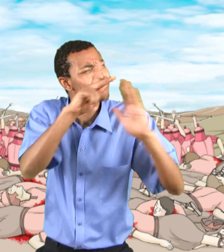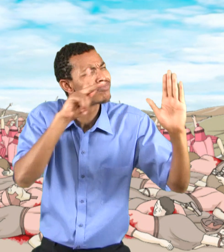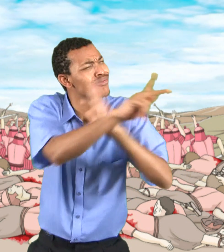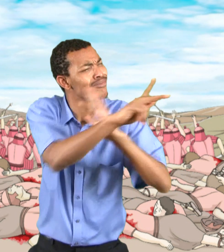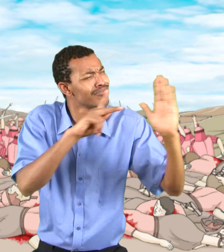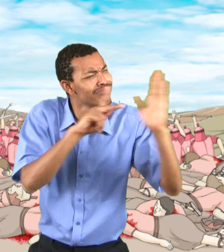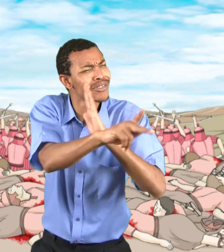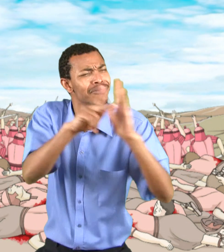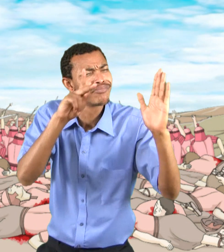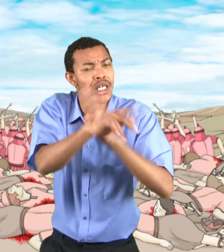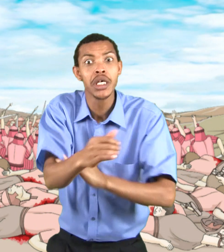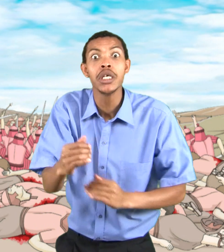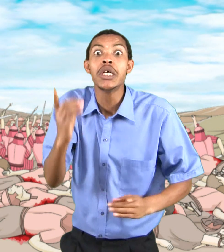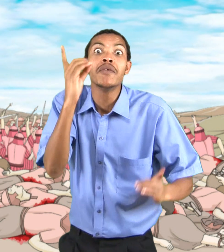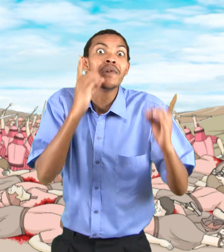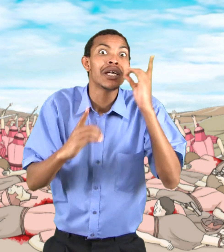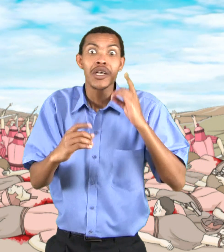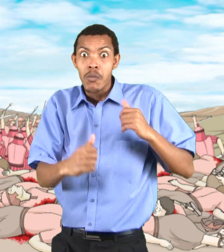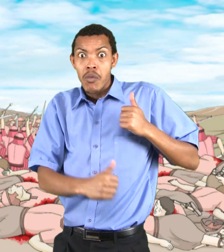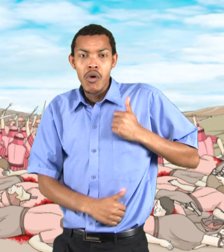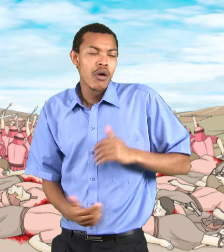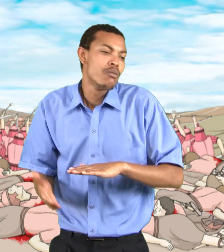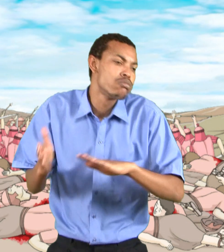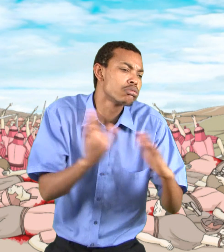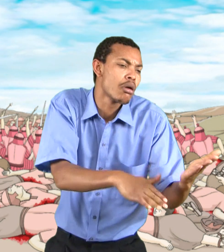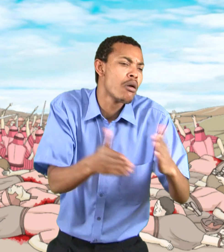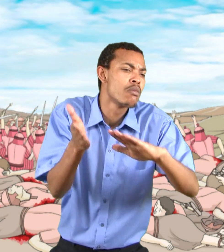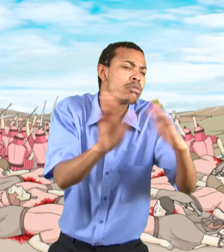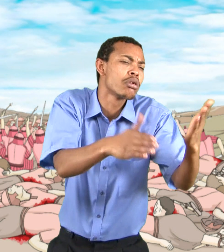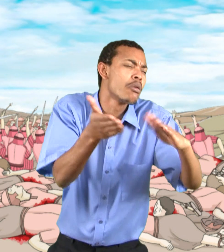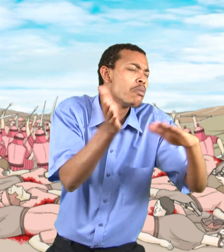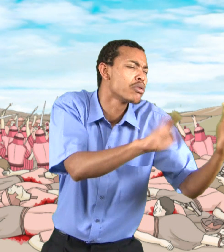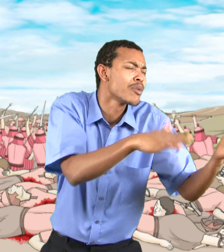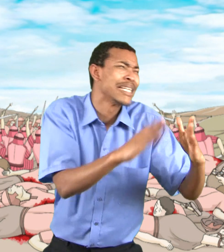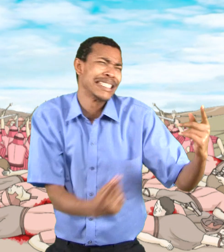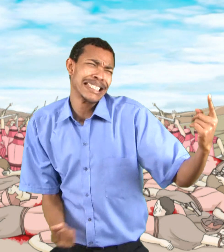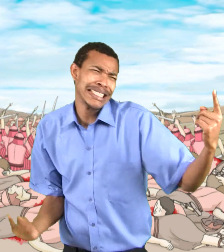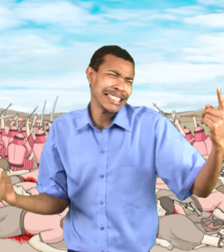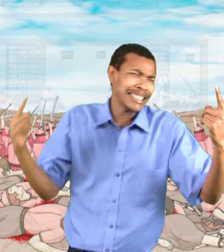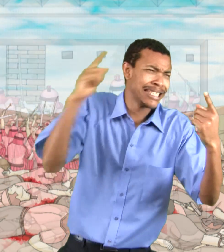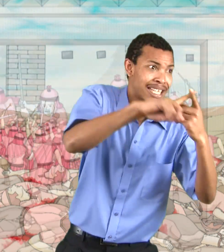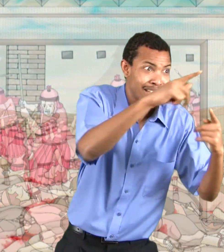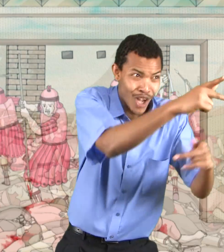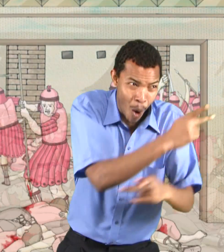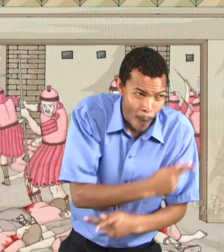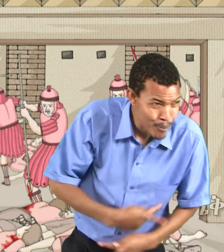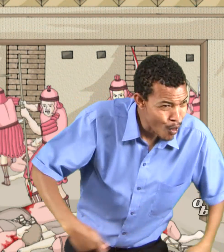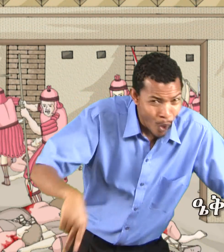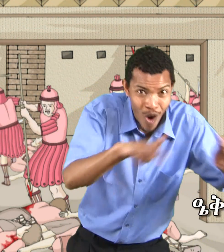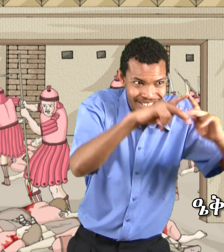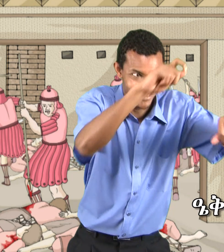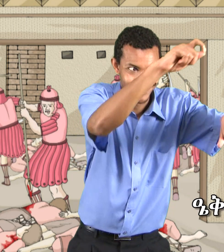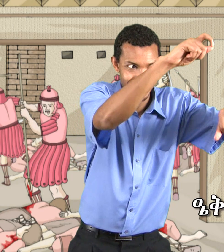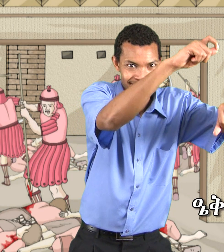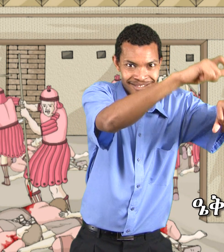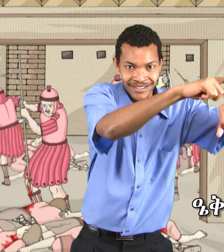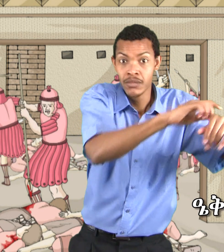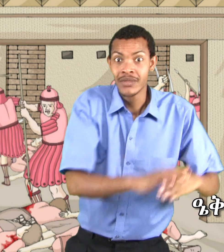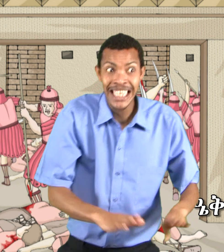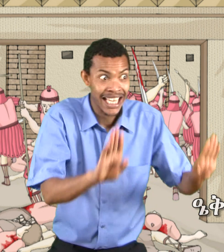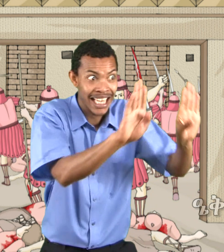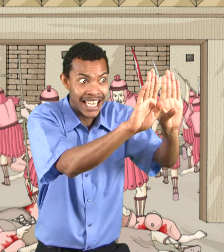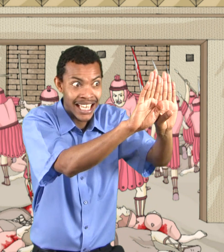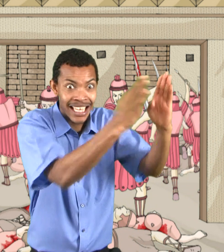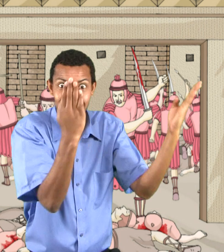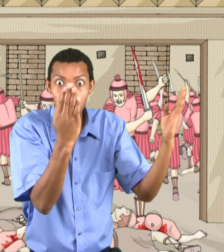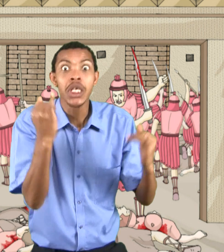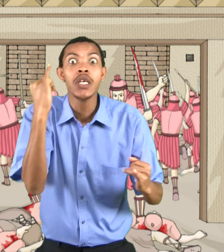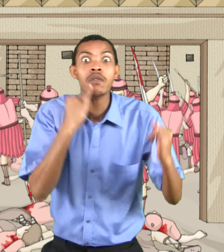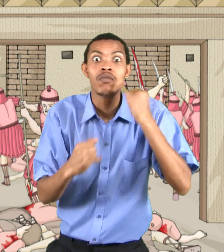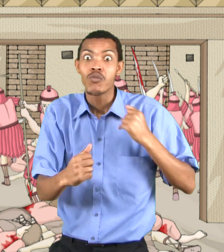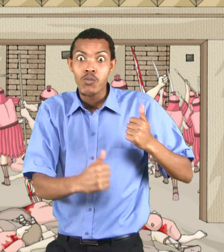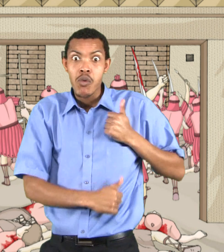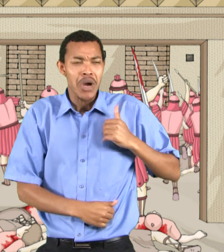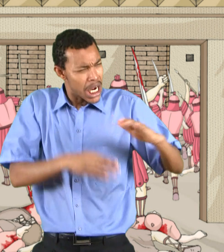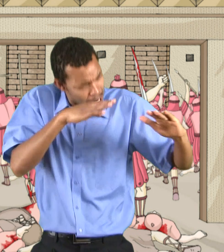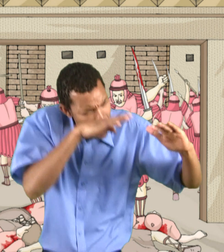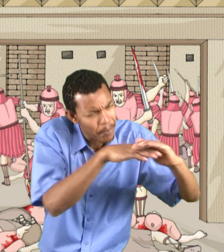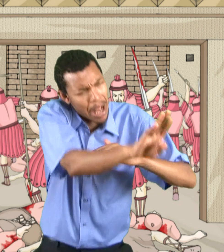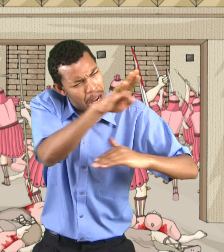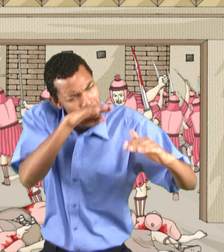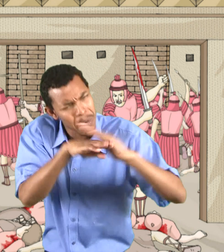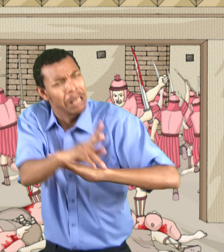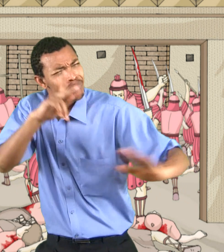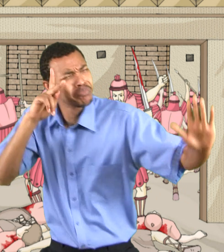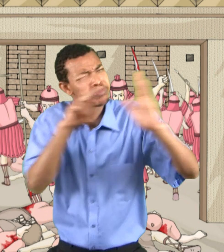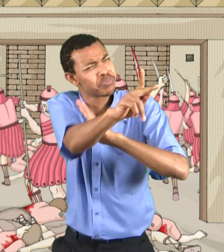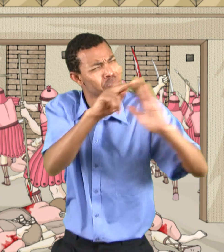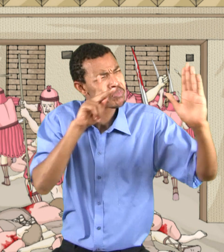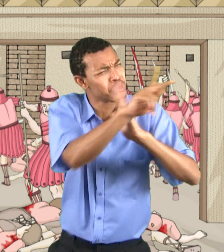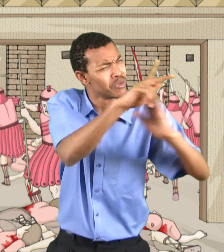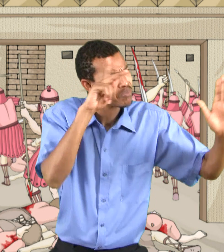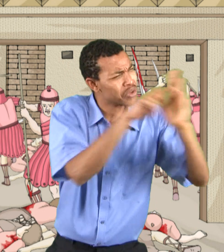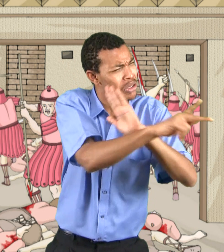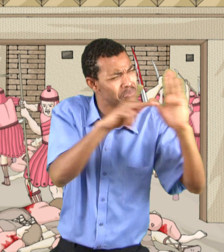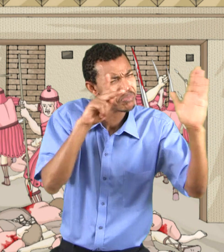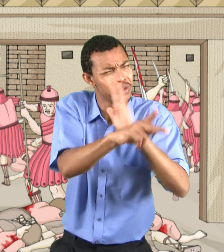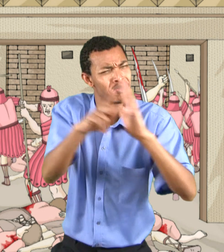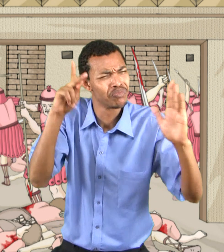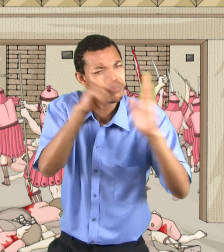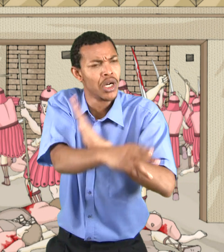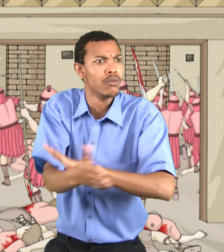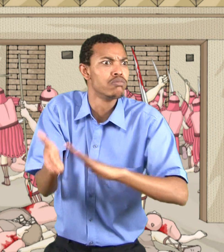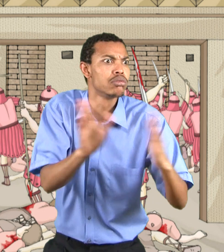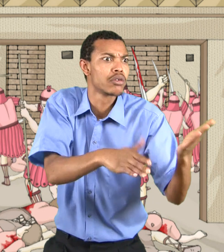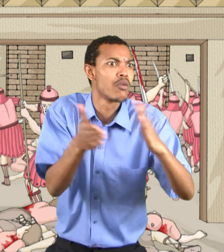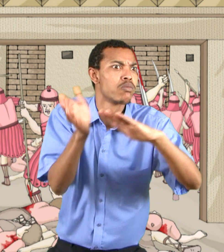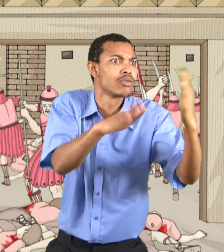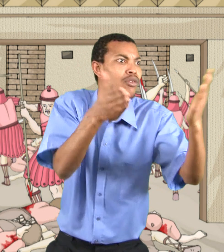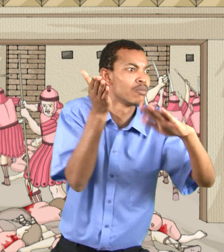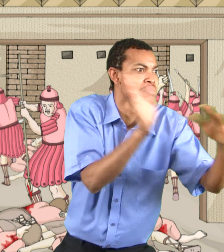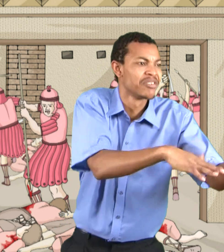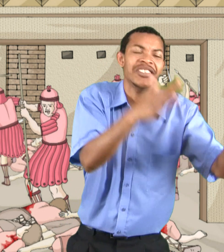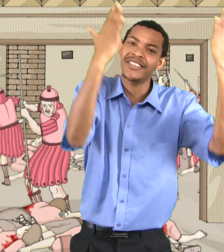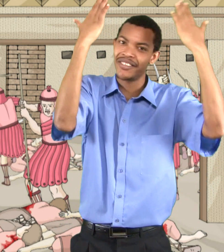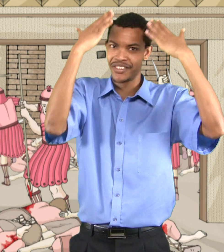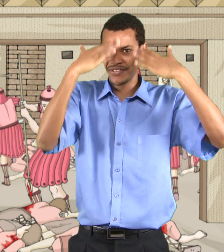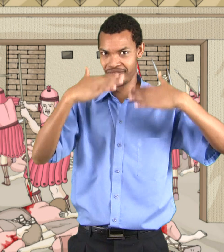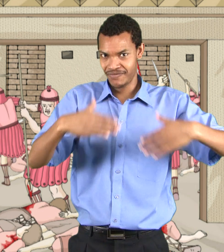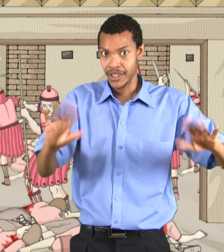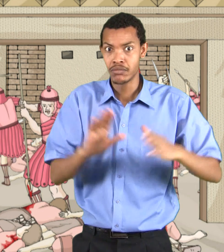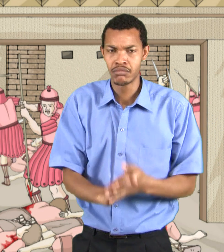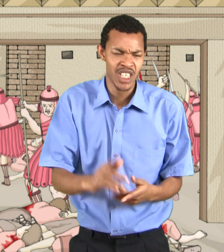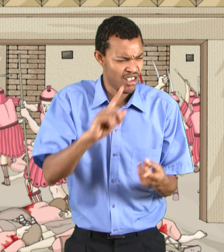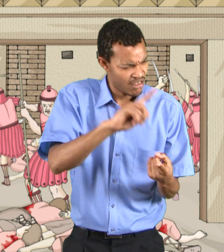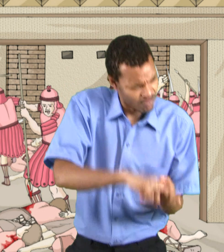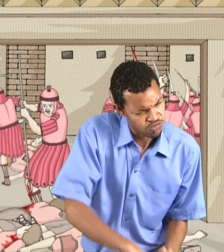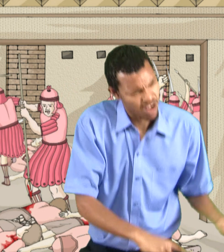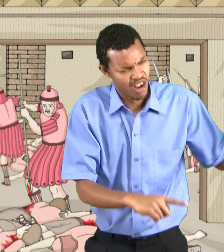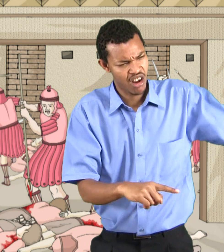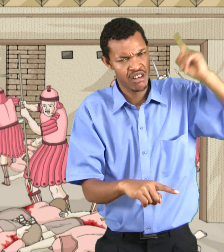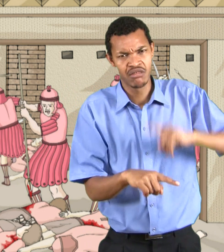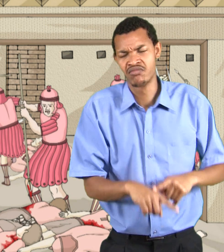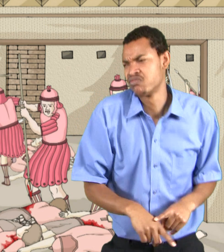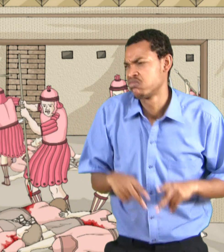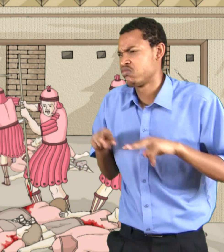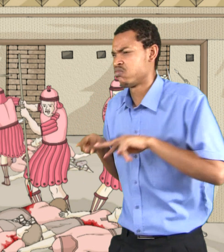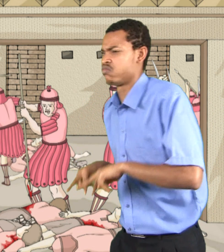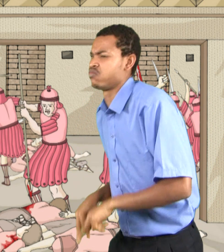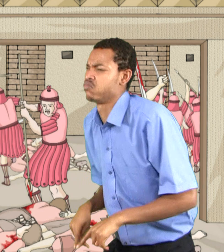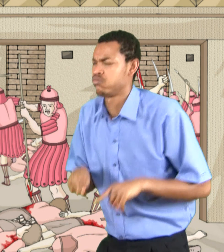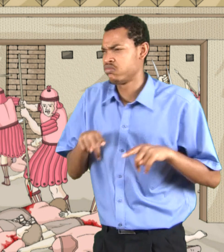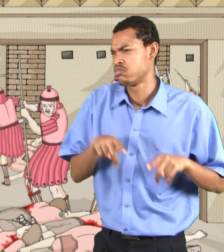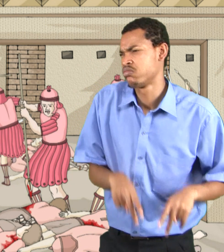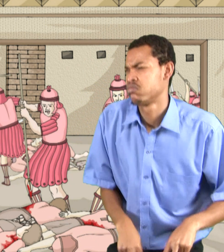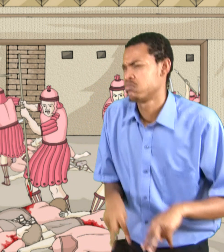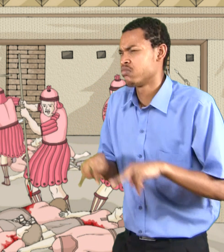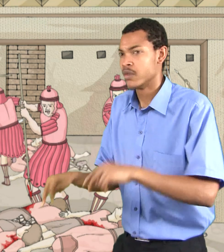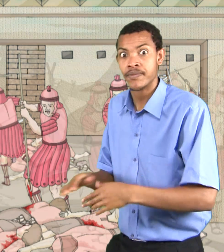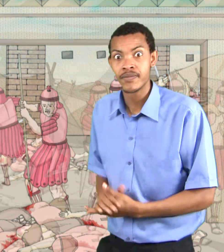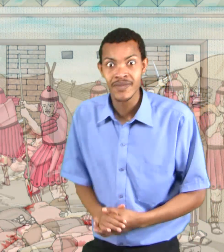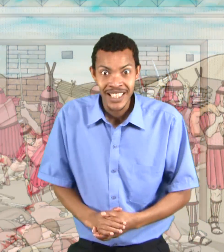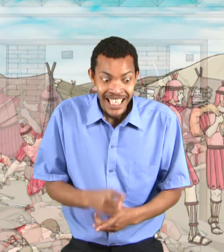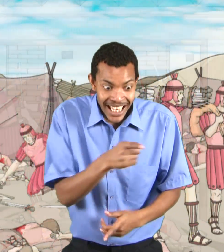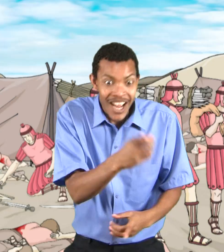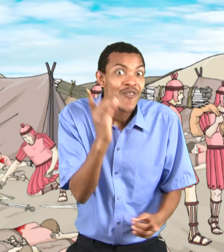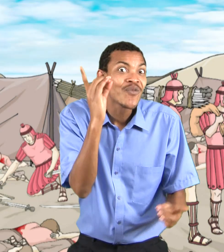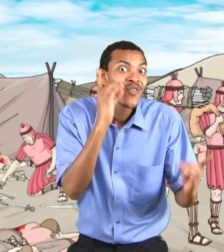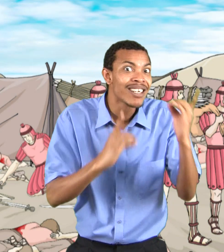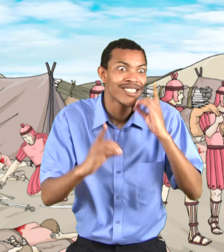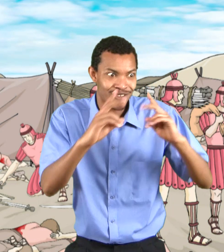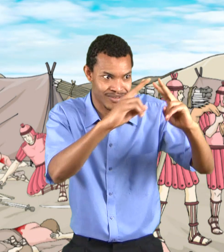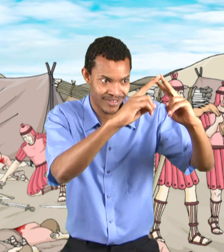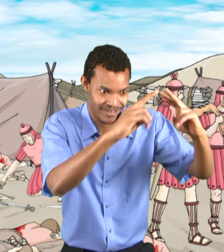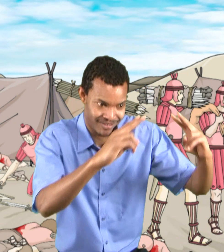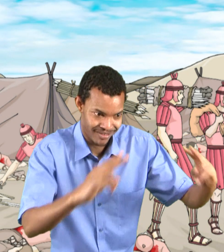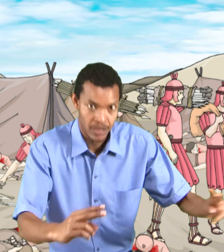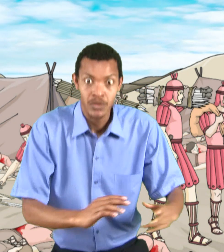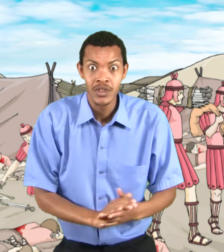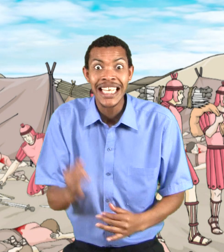And the bodies of the Philistines were strewn along the Shaaraim road to Gath and Ekron.